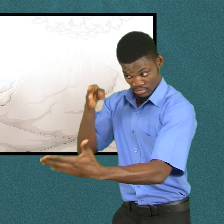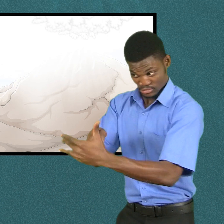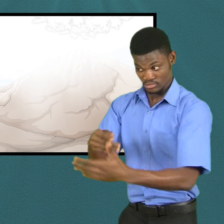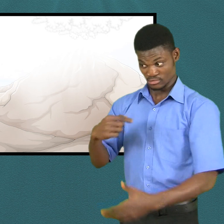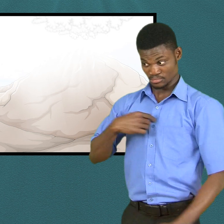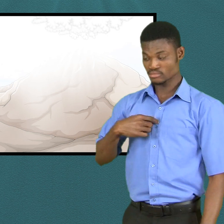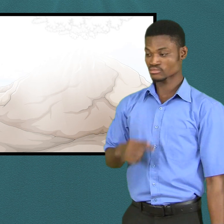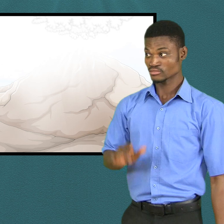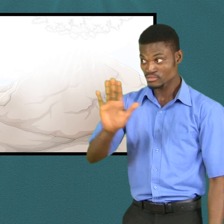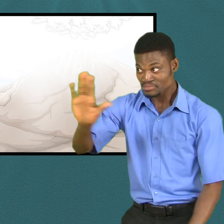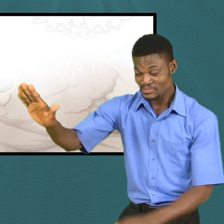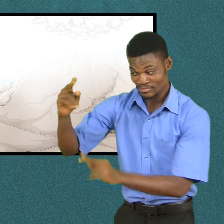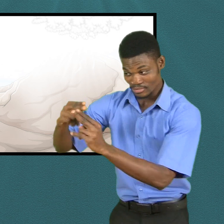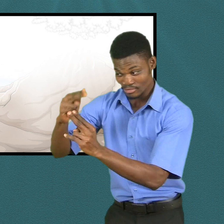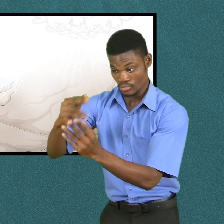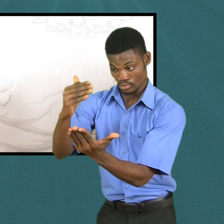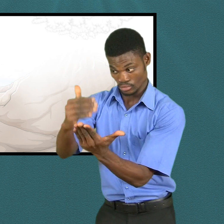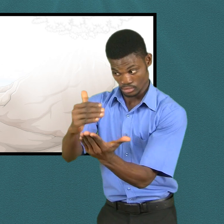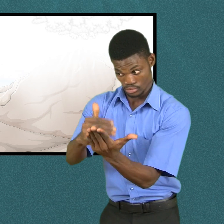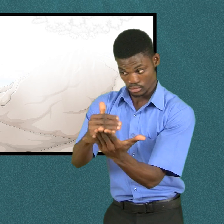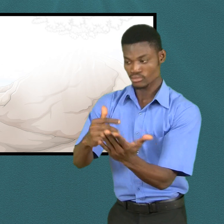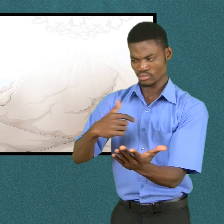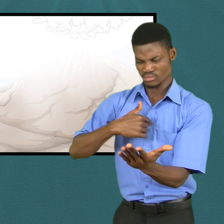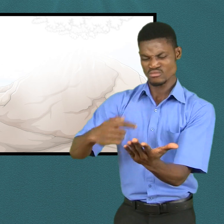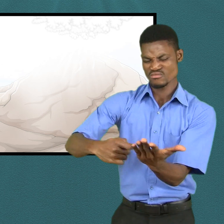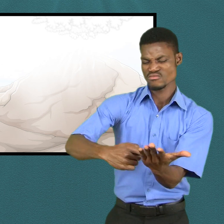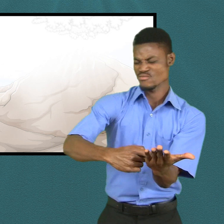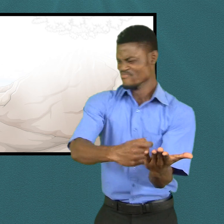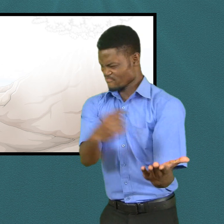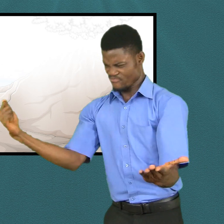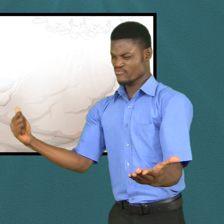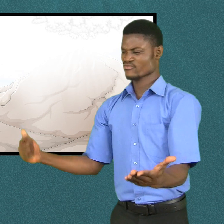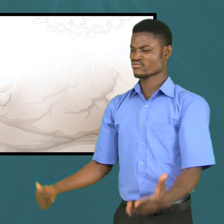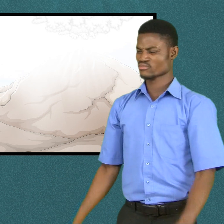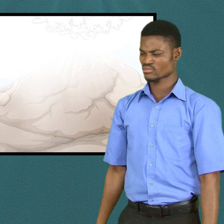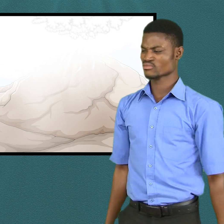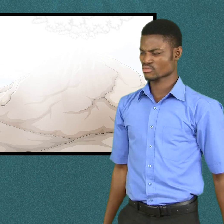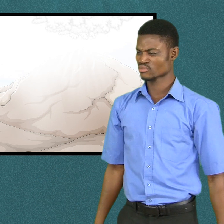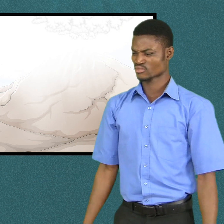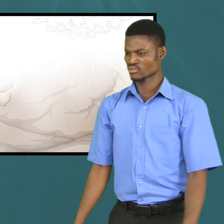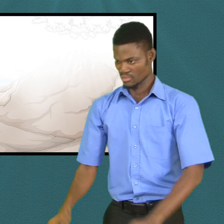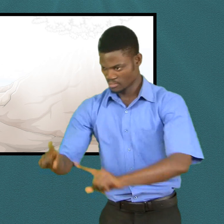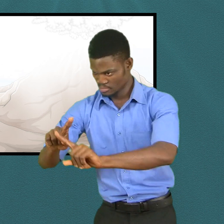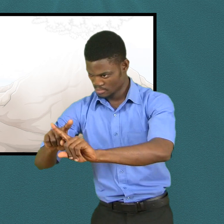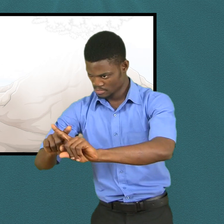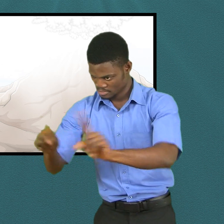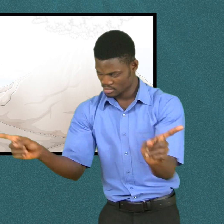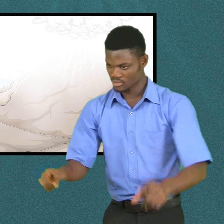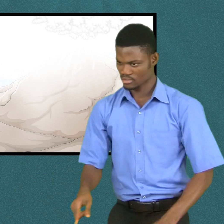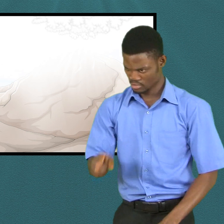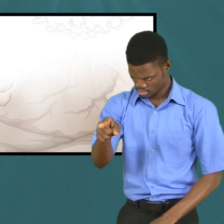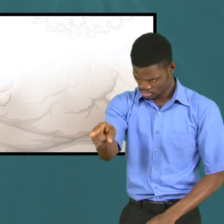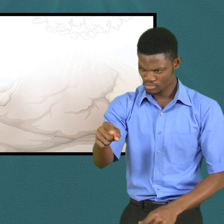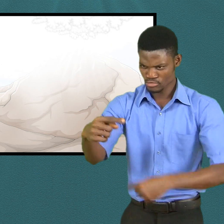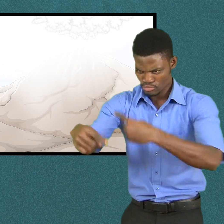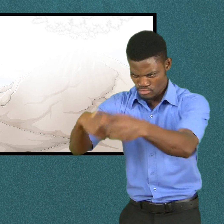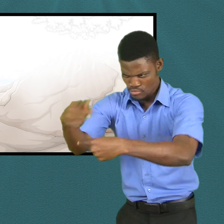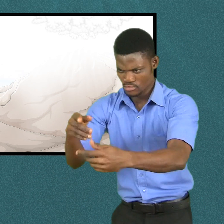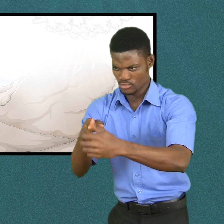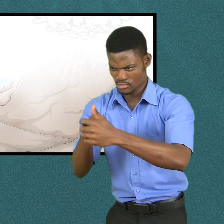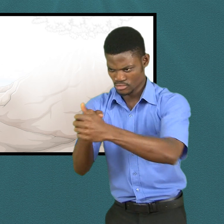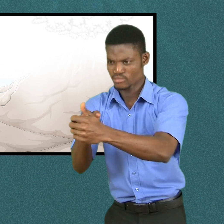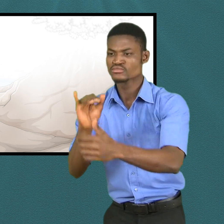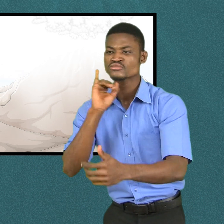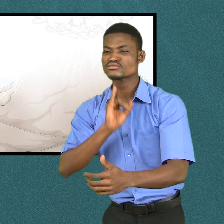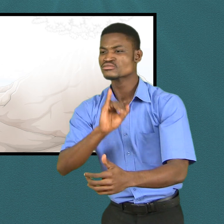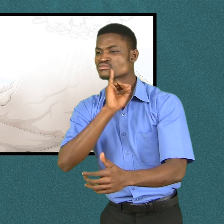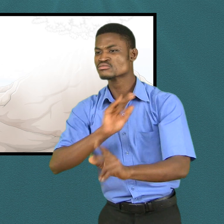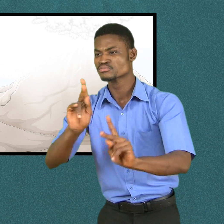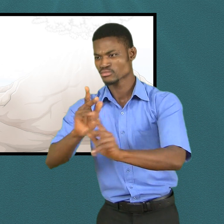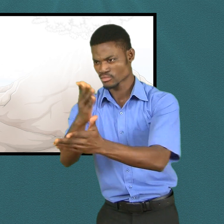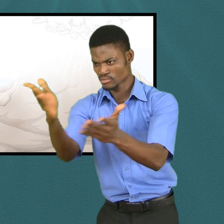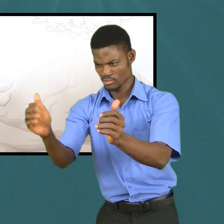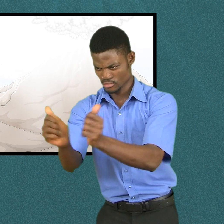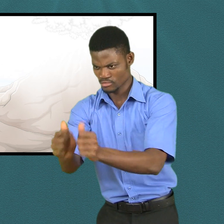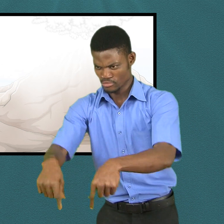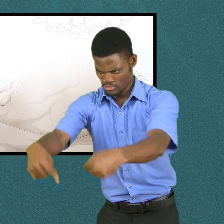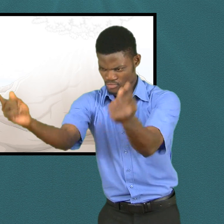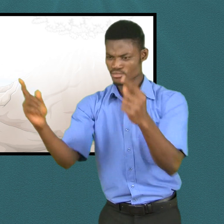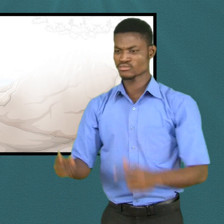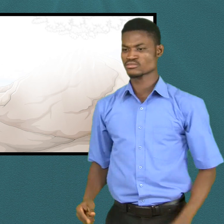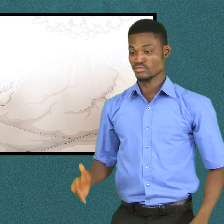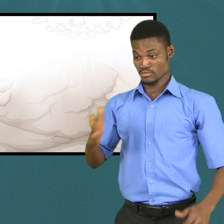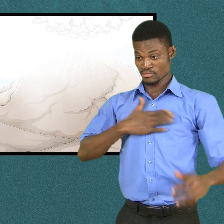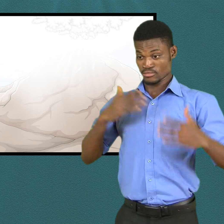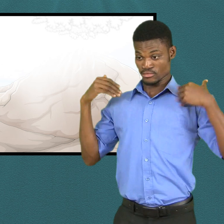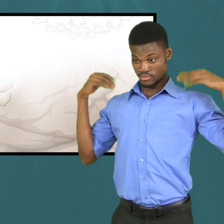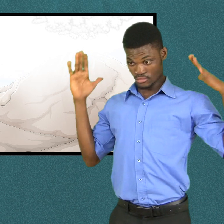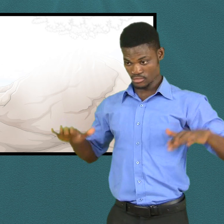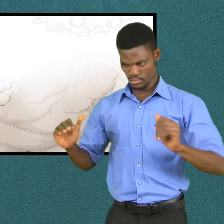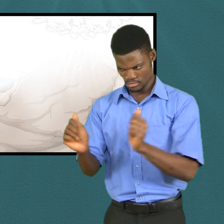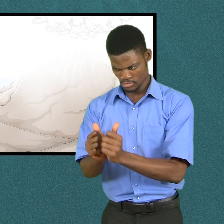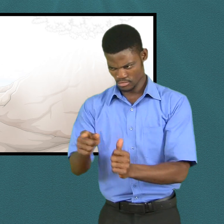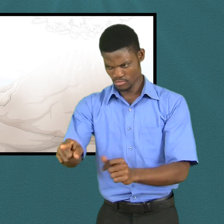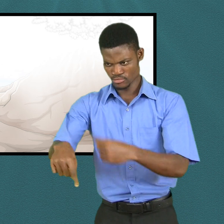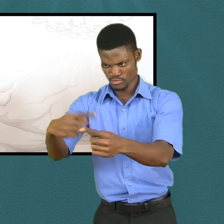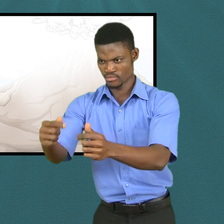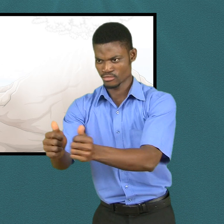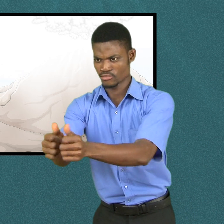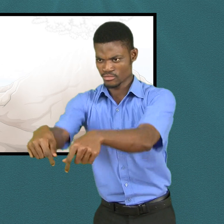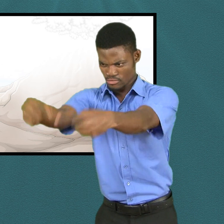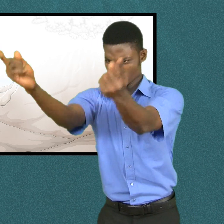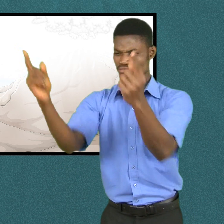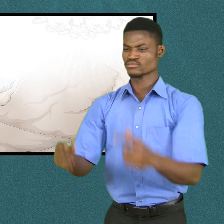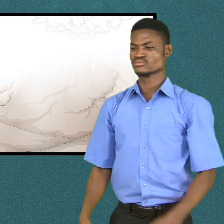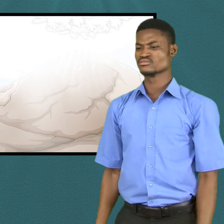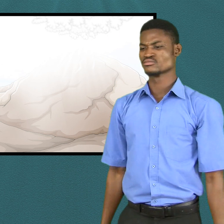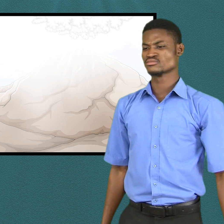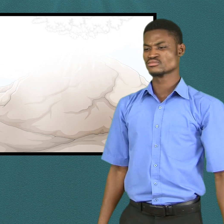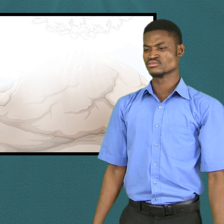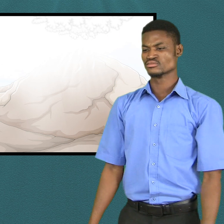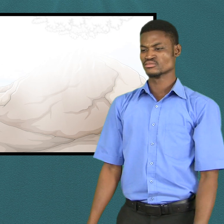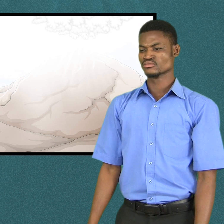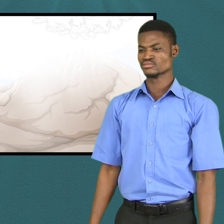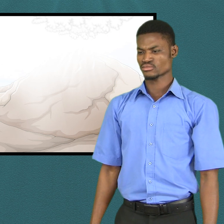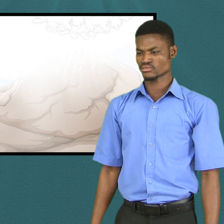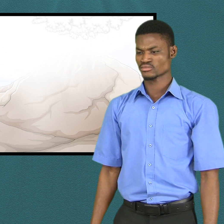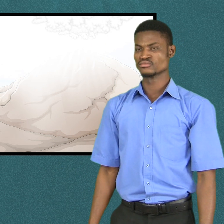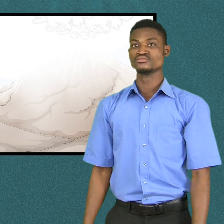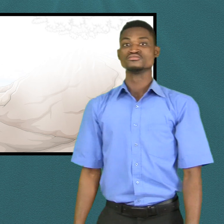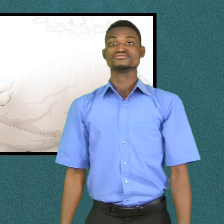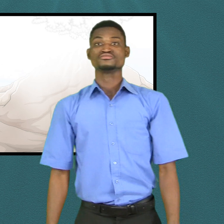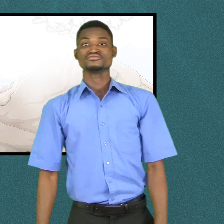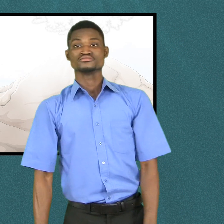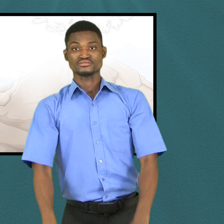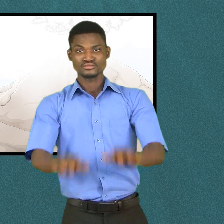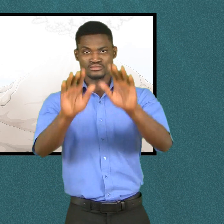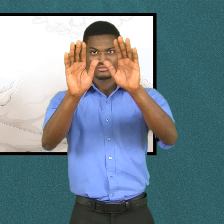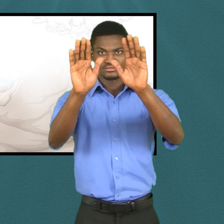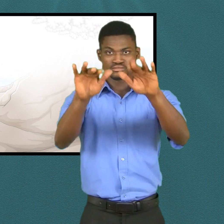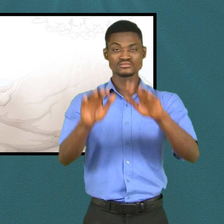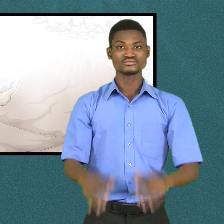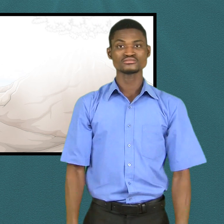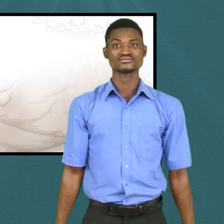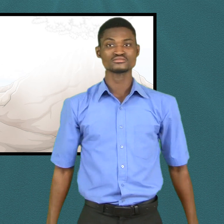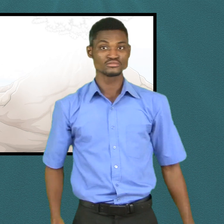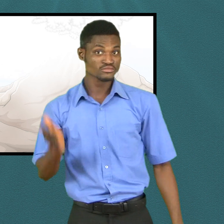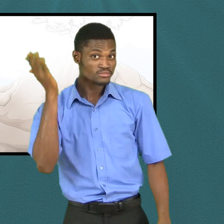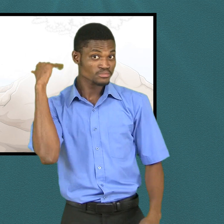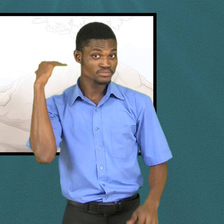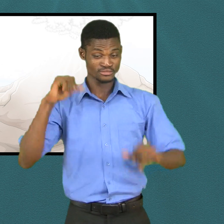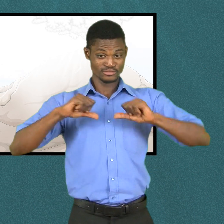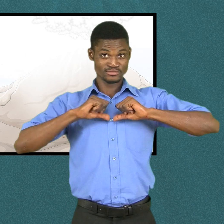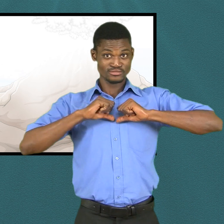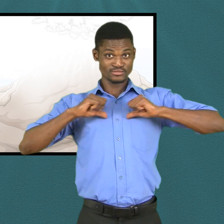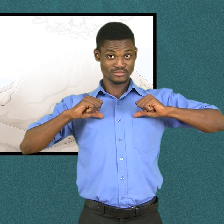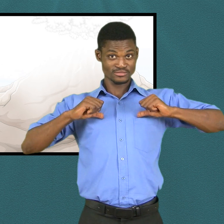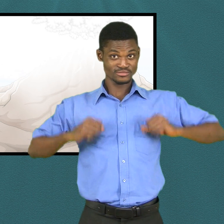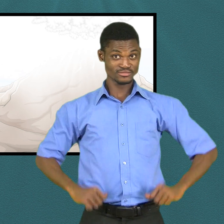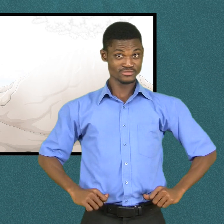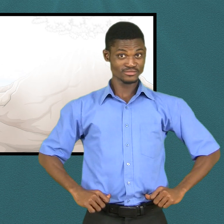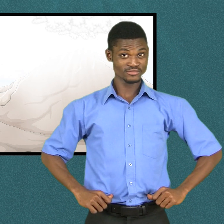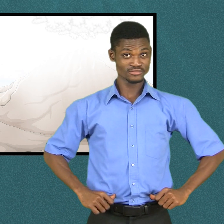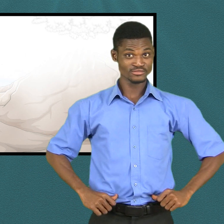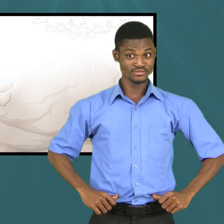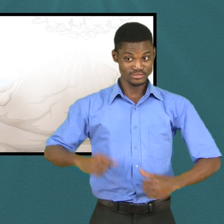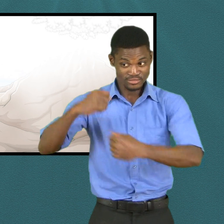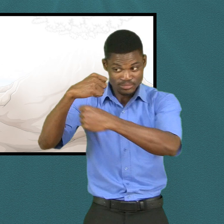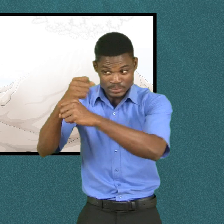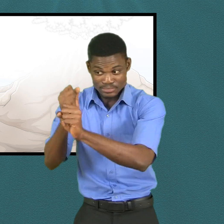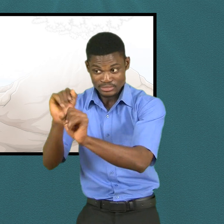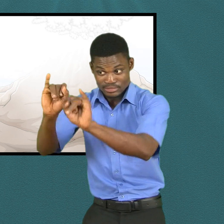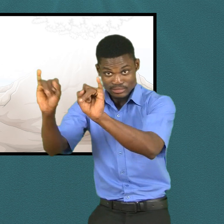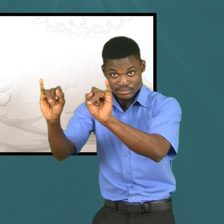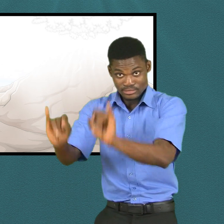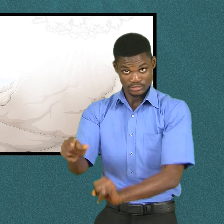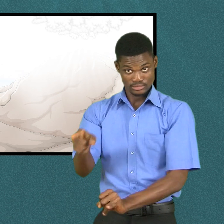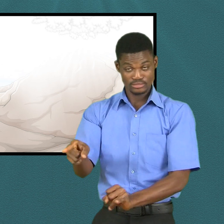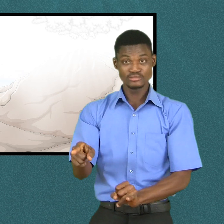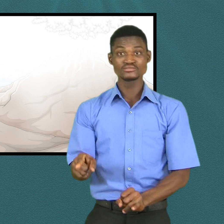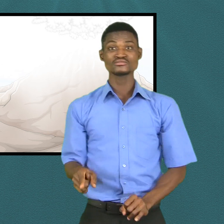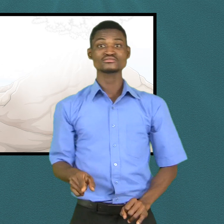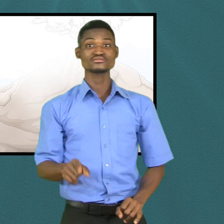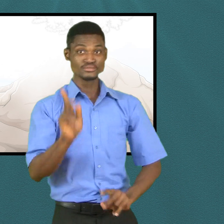Behold, My angel shall go before you. But on the day I settle accounts, I will punish them for their sin.”